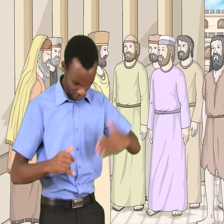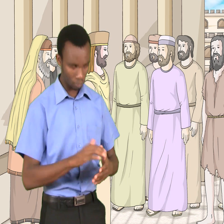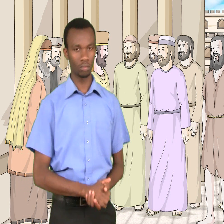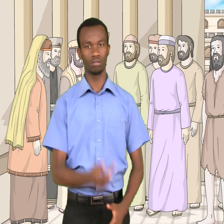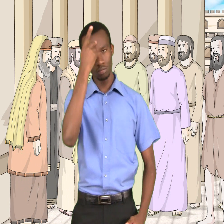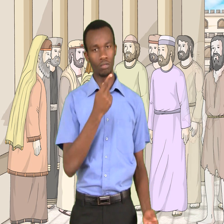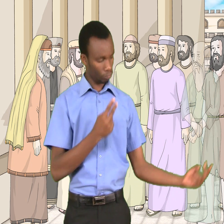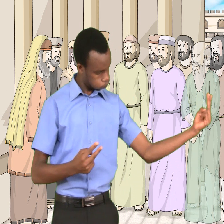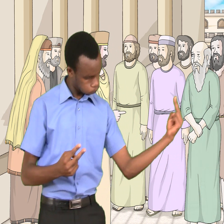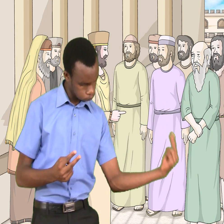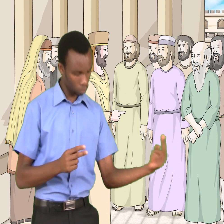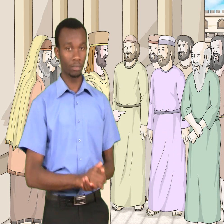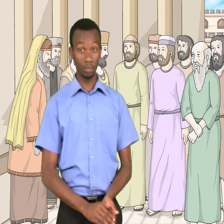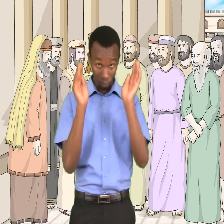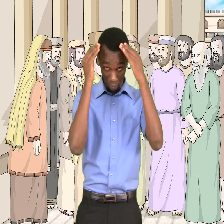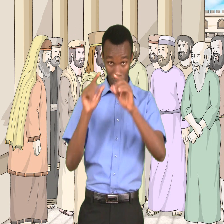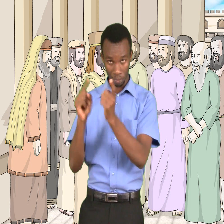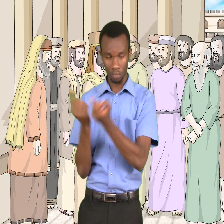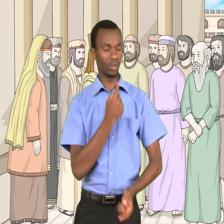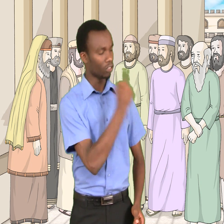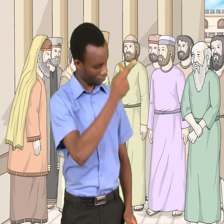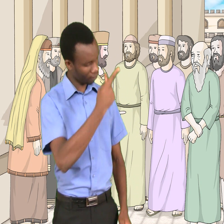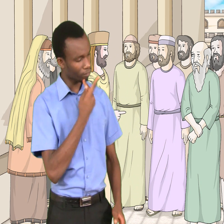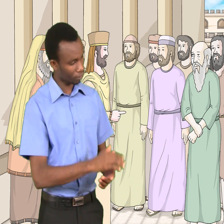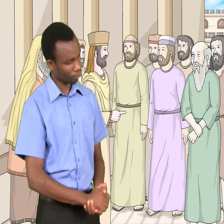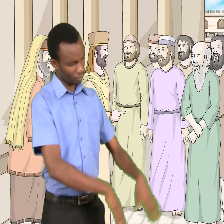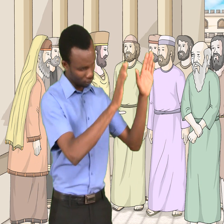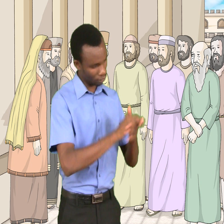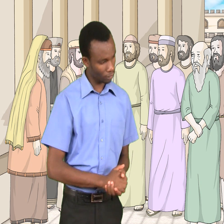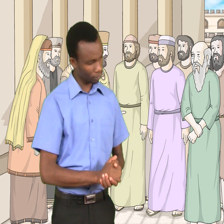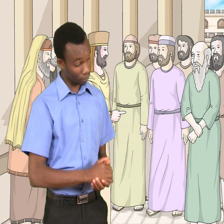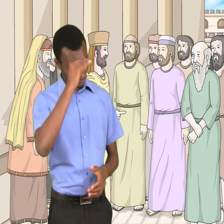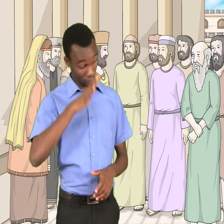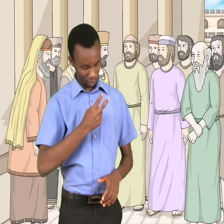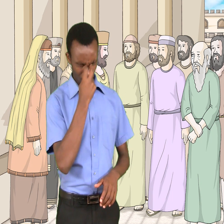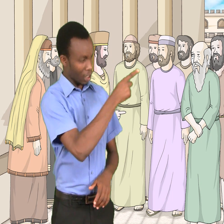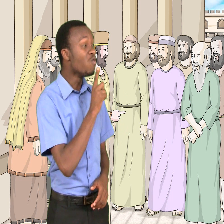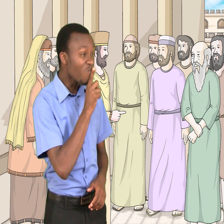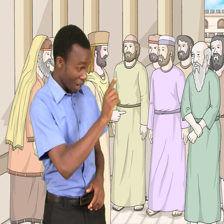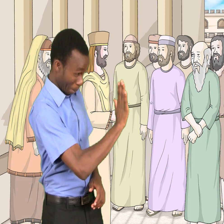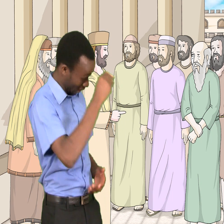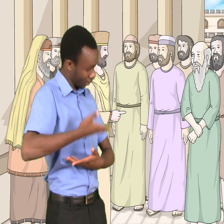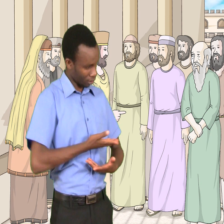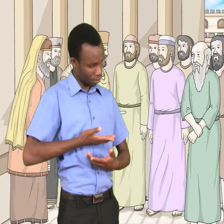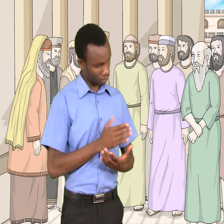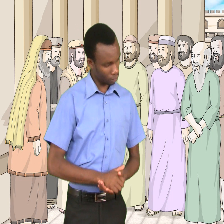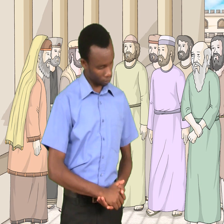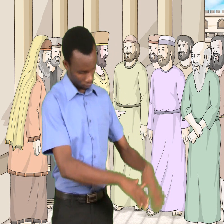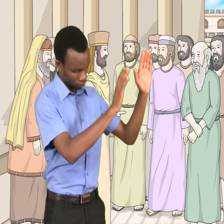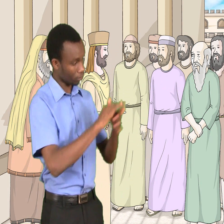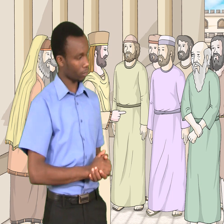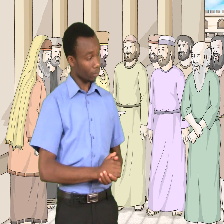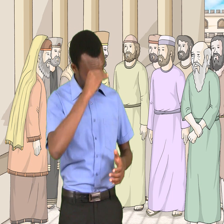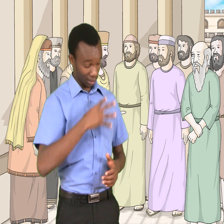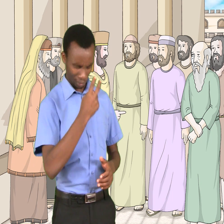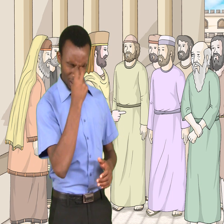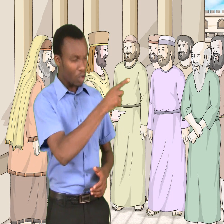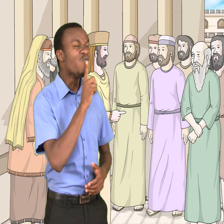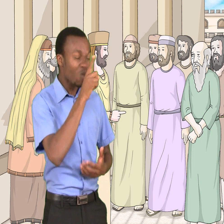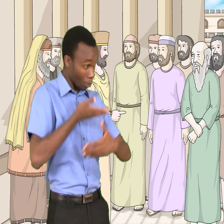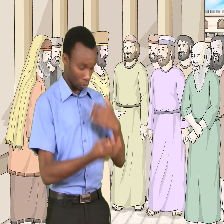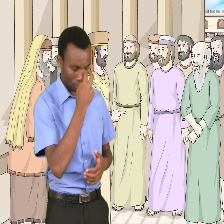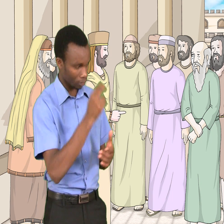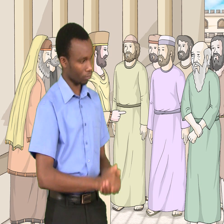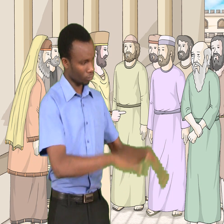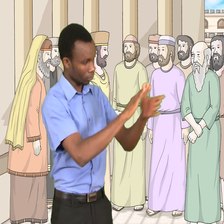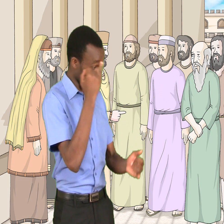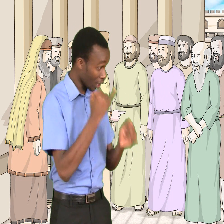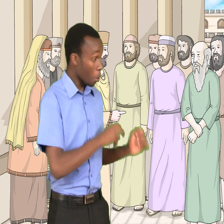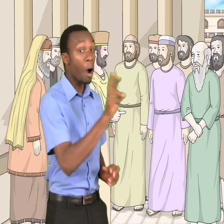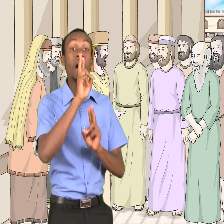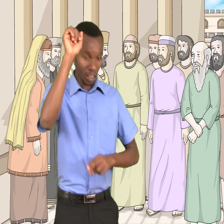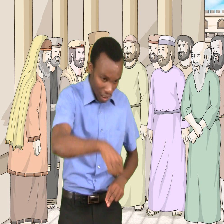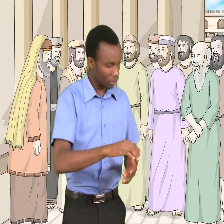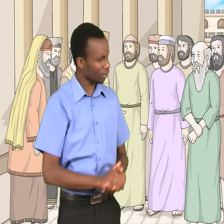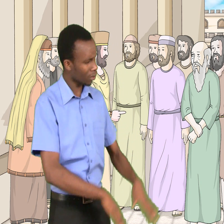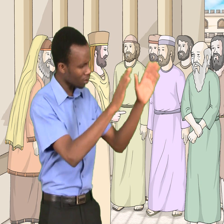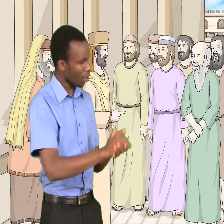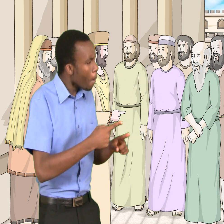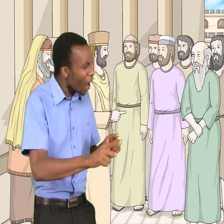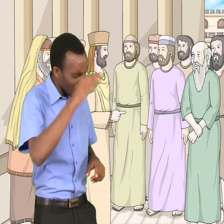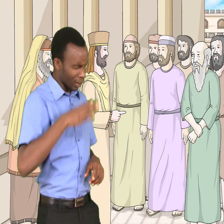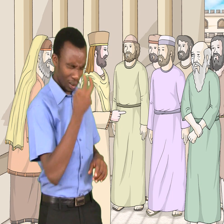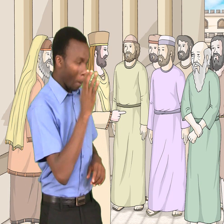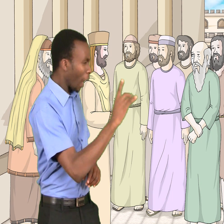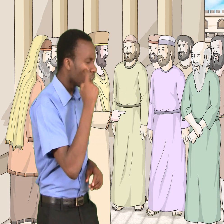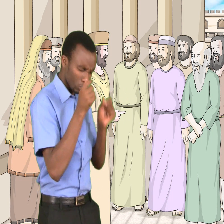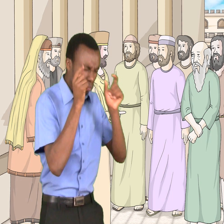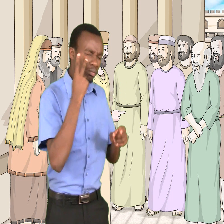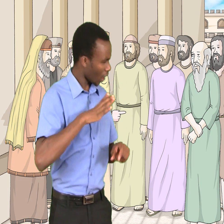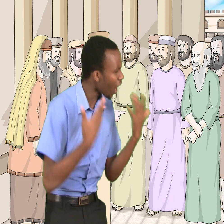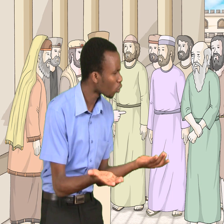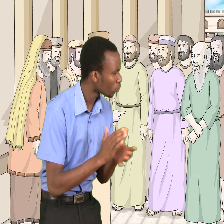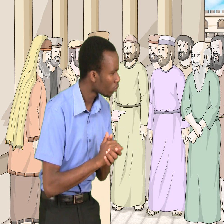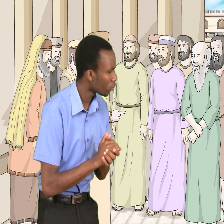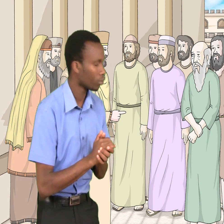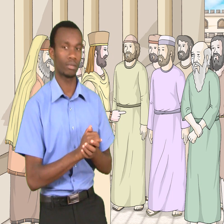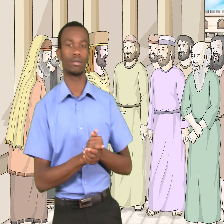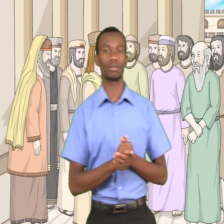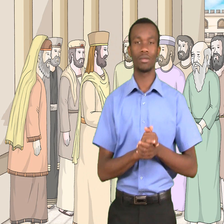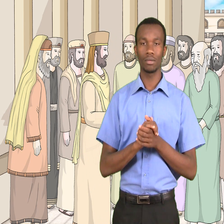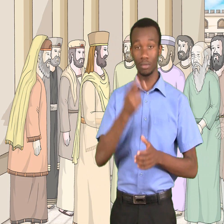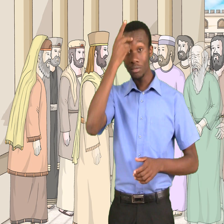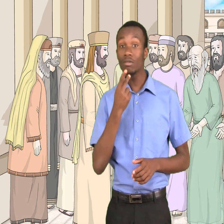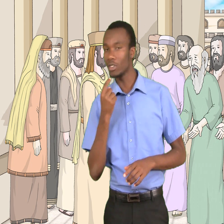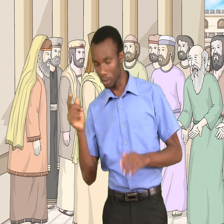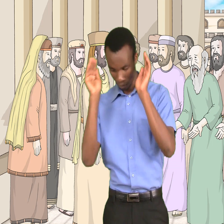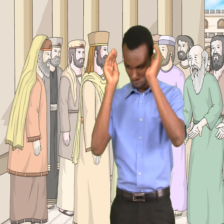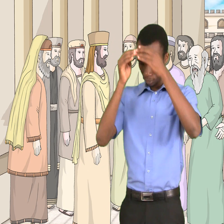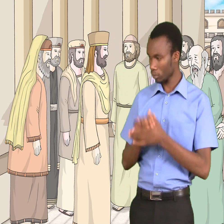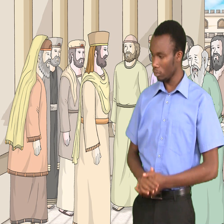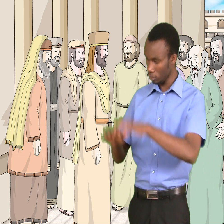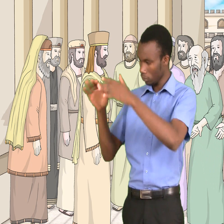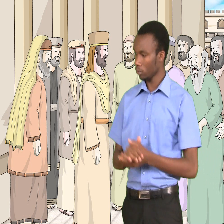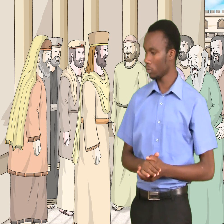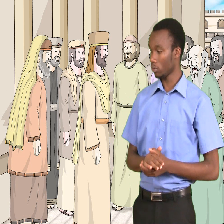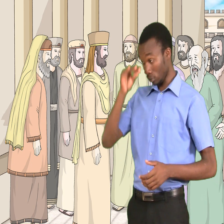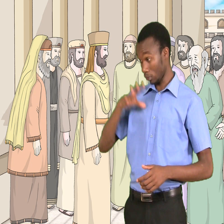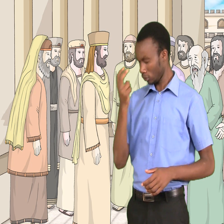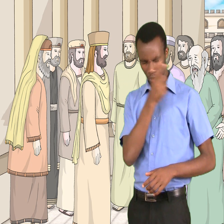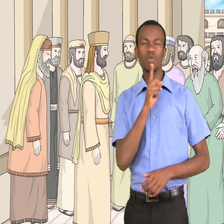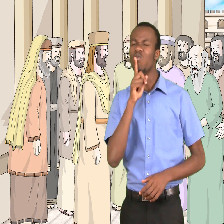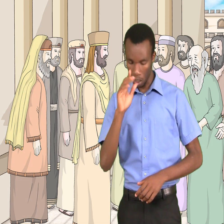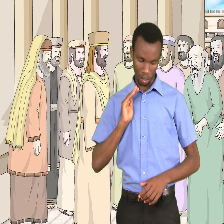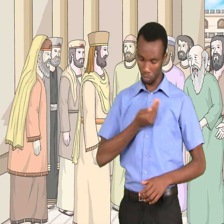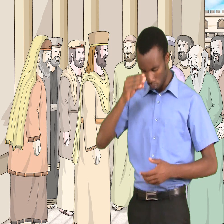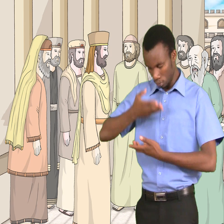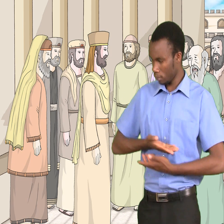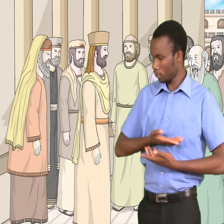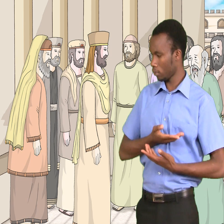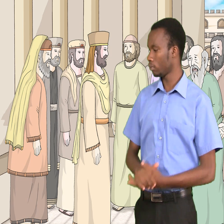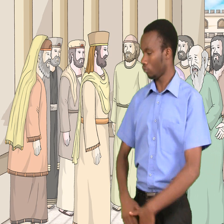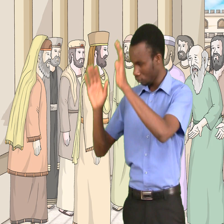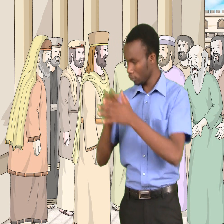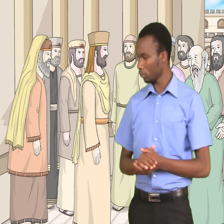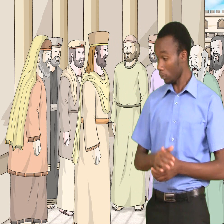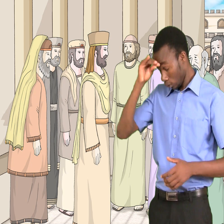The Jews still did not believe that the man had been blind and had received his sight until they summoned his parents and asked, “Is this your son, the one you say was born blind?